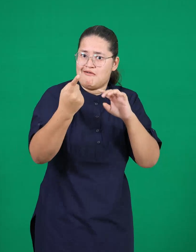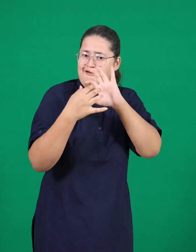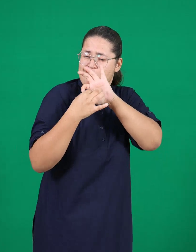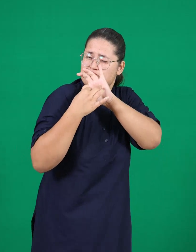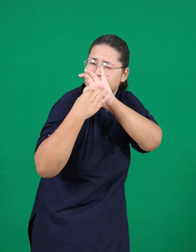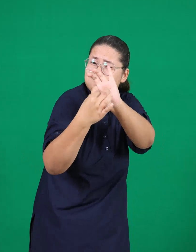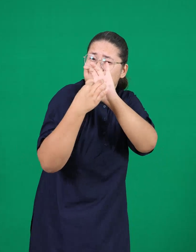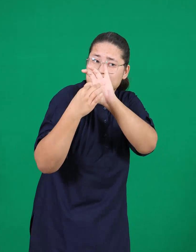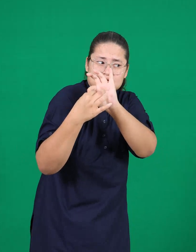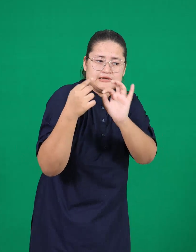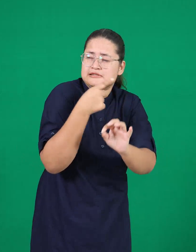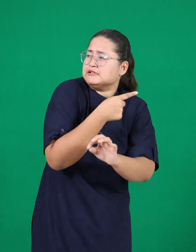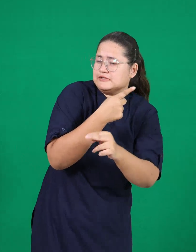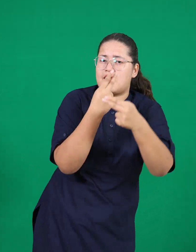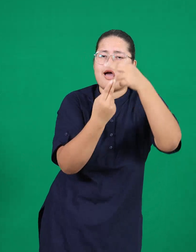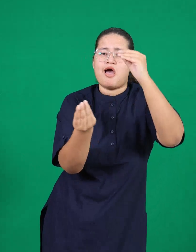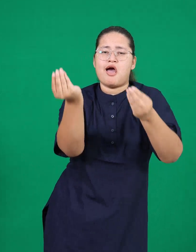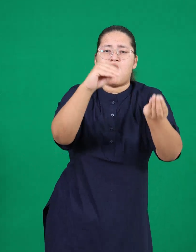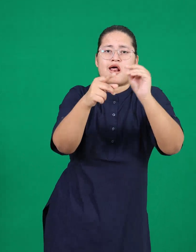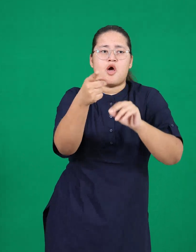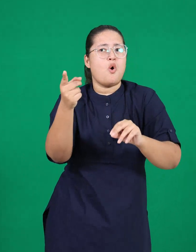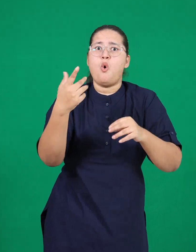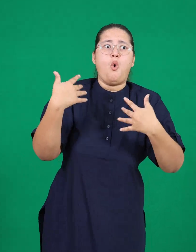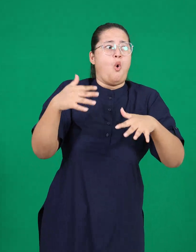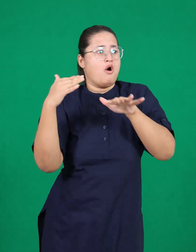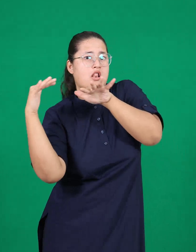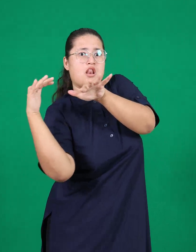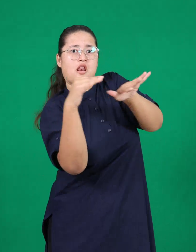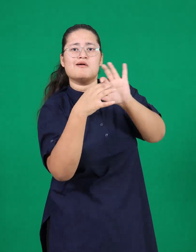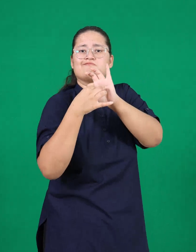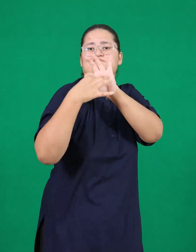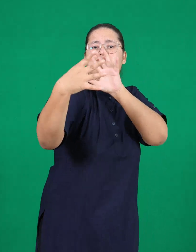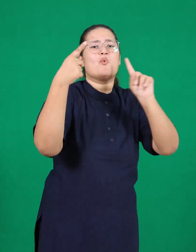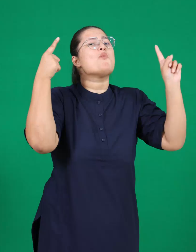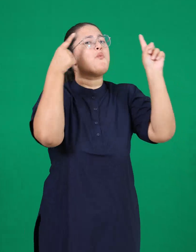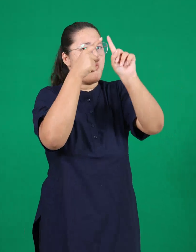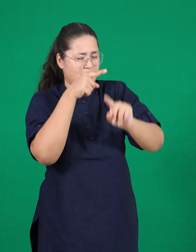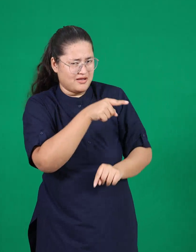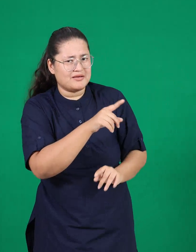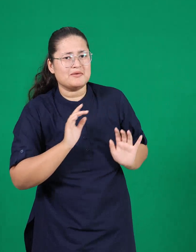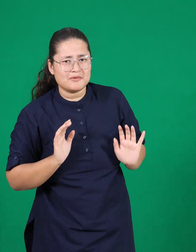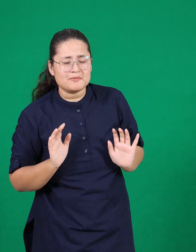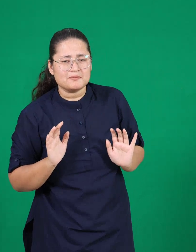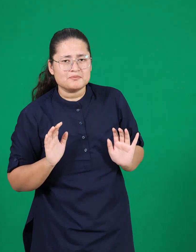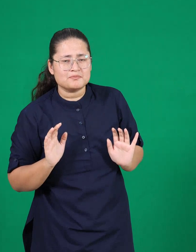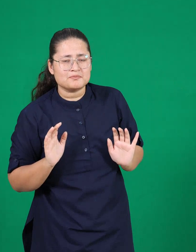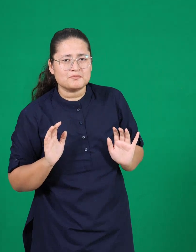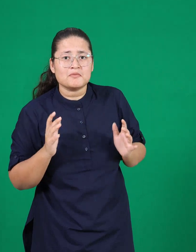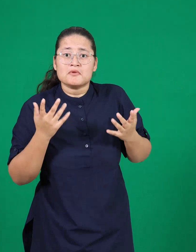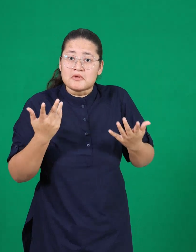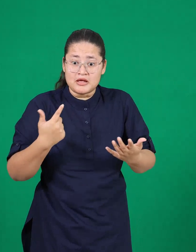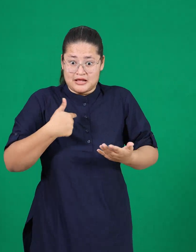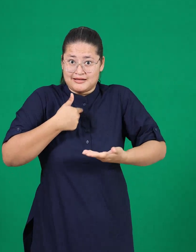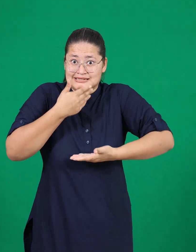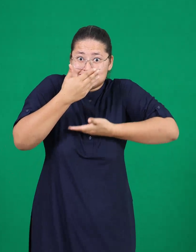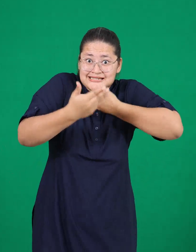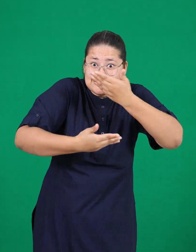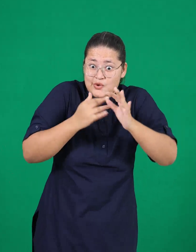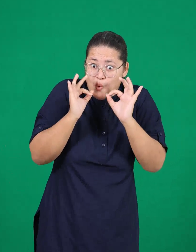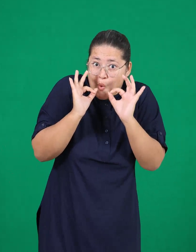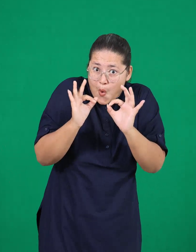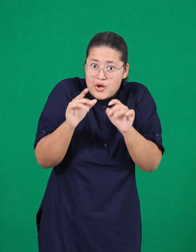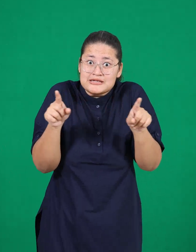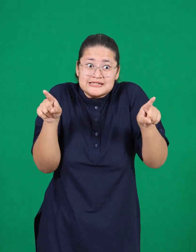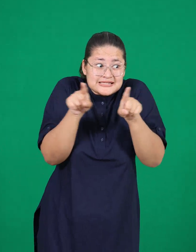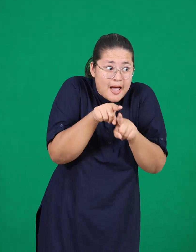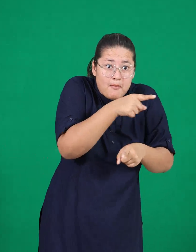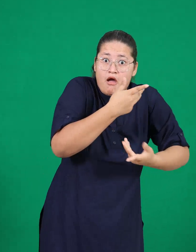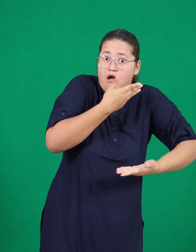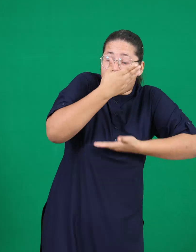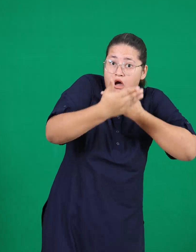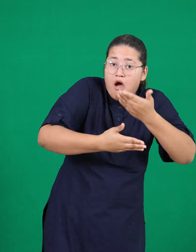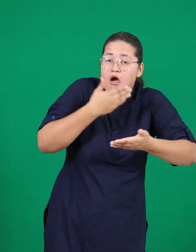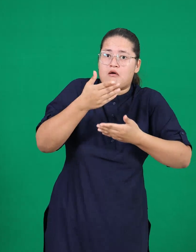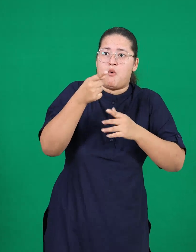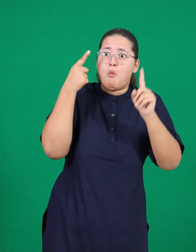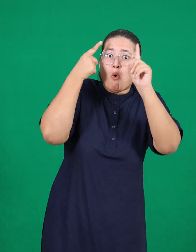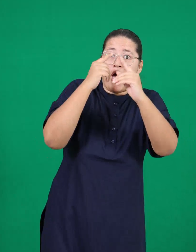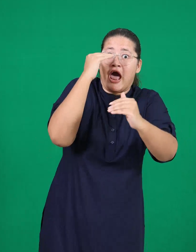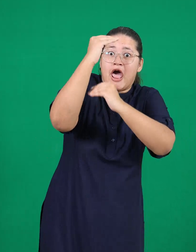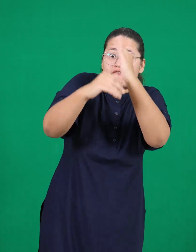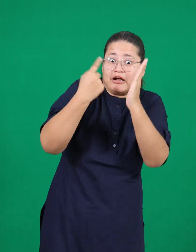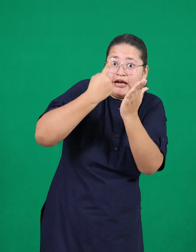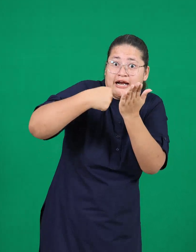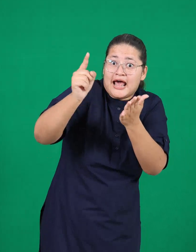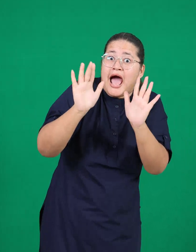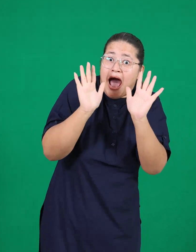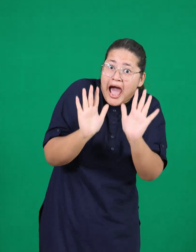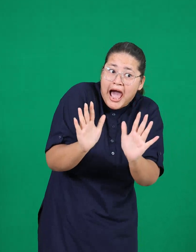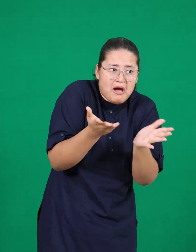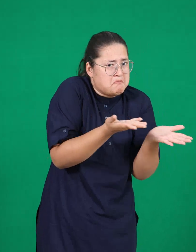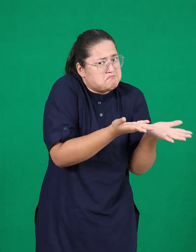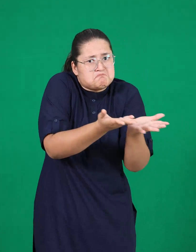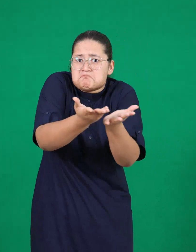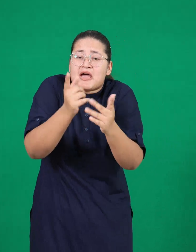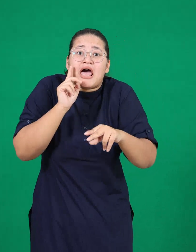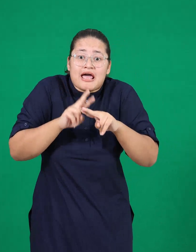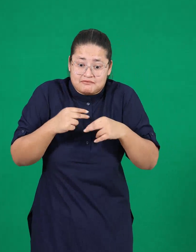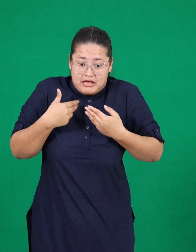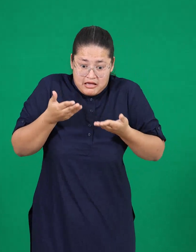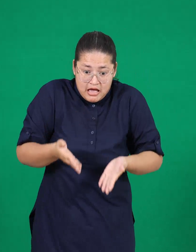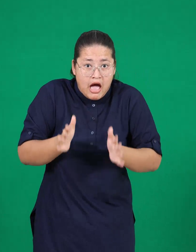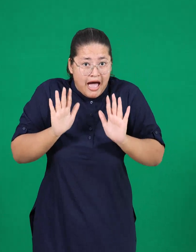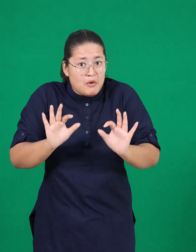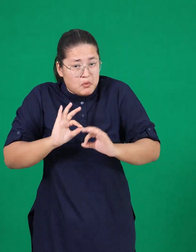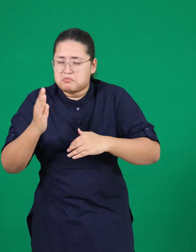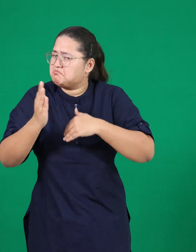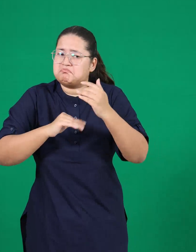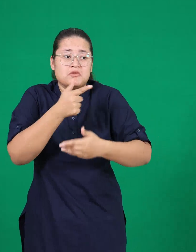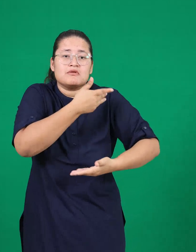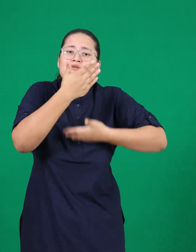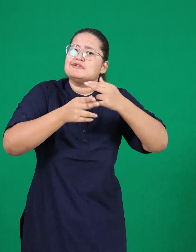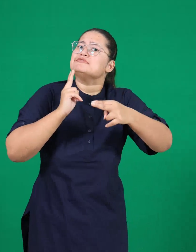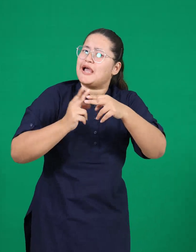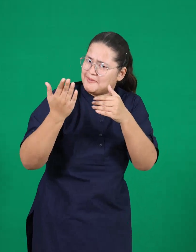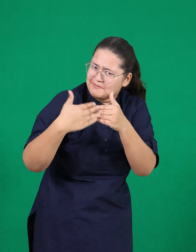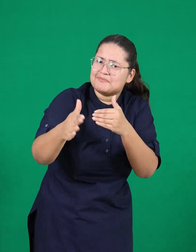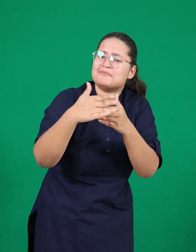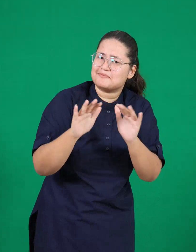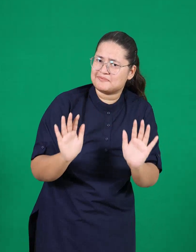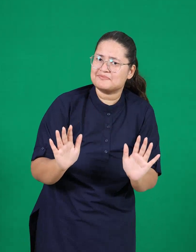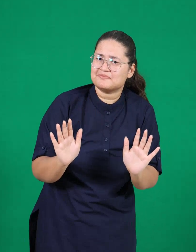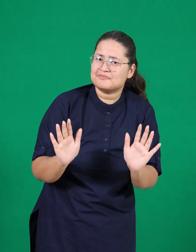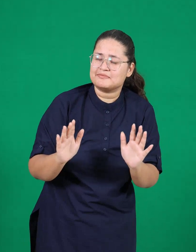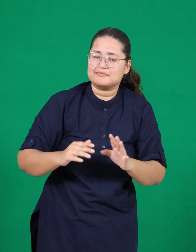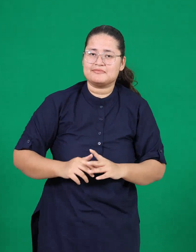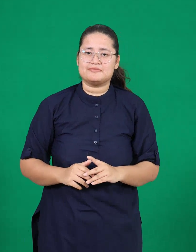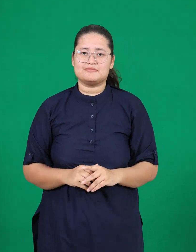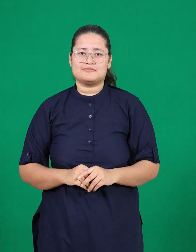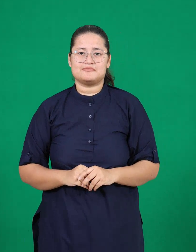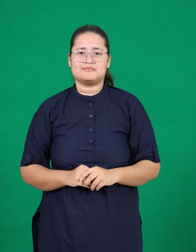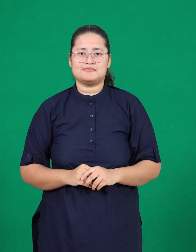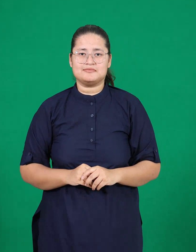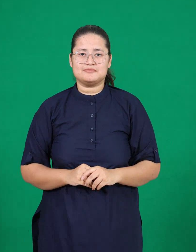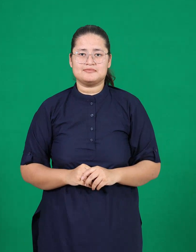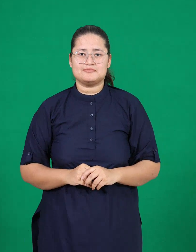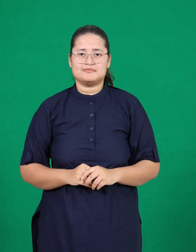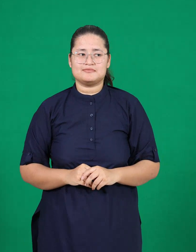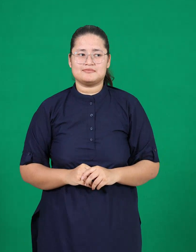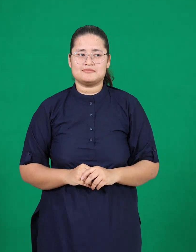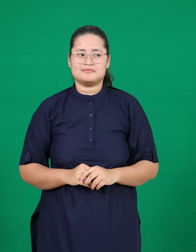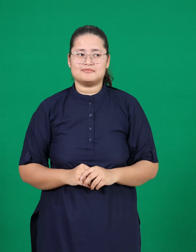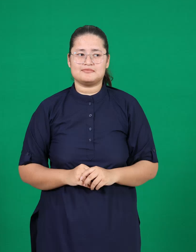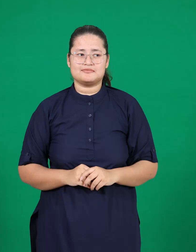Nevertheless, it is good to be zealous if it serves a noble purpose- at any time, and not only when I am with you.